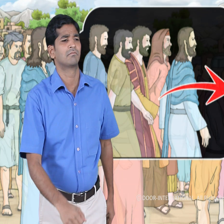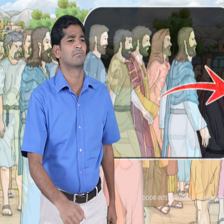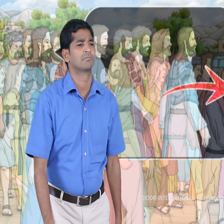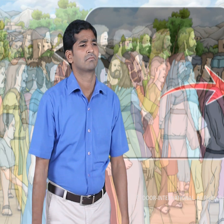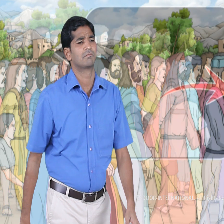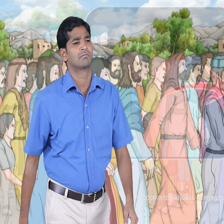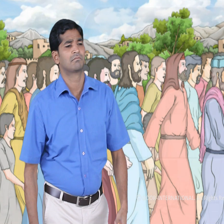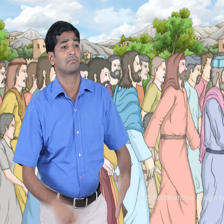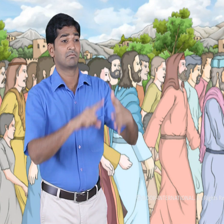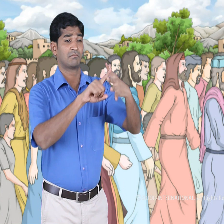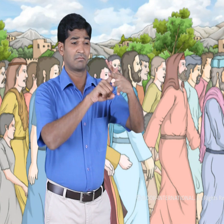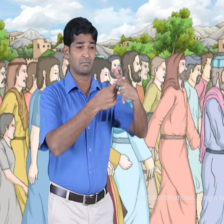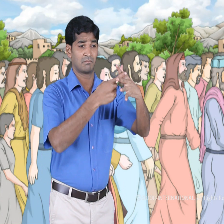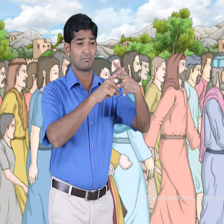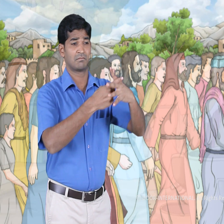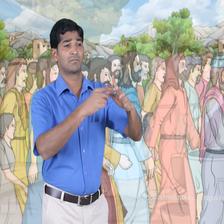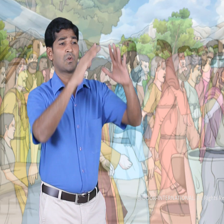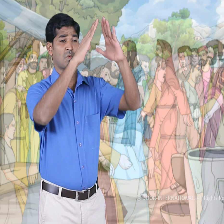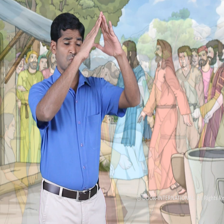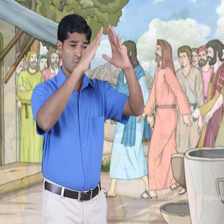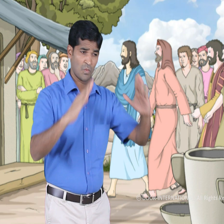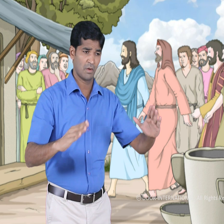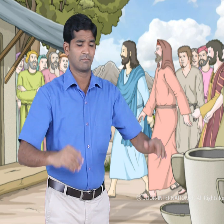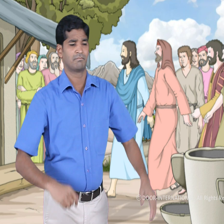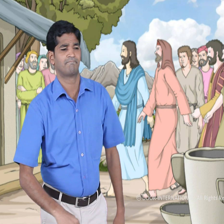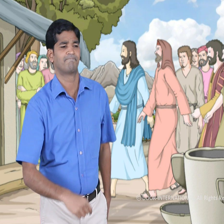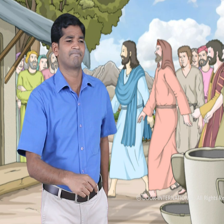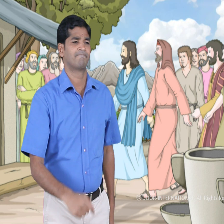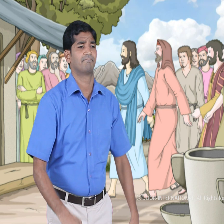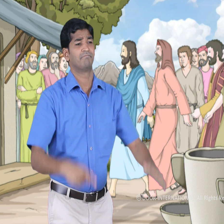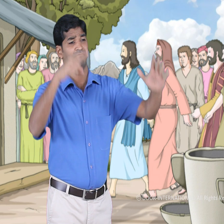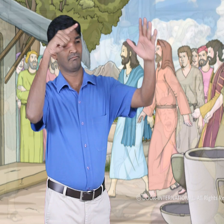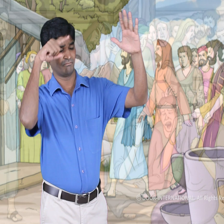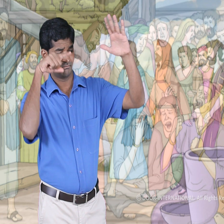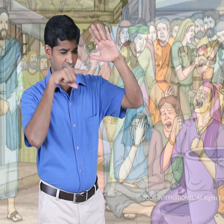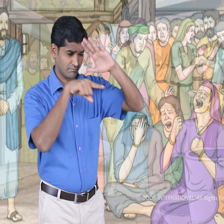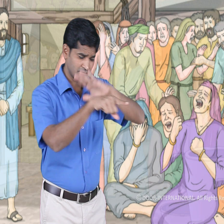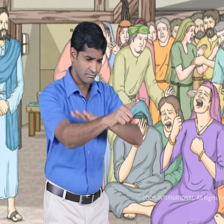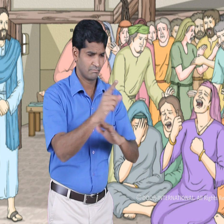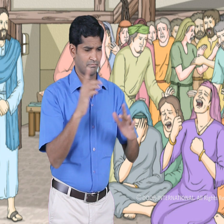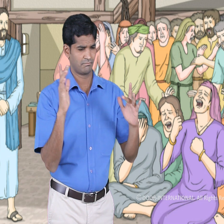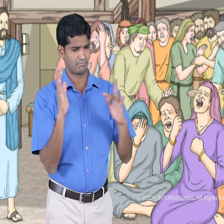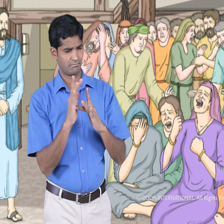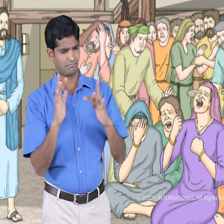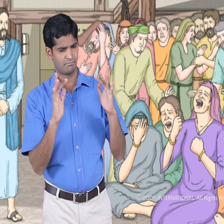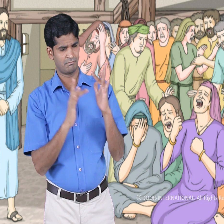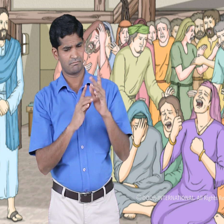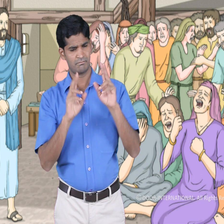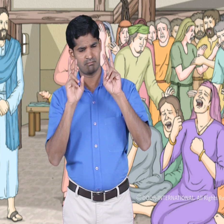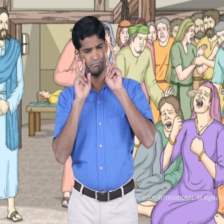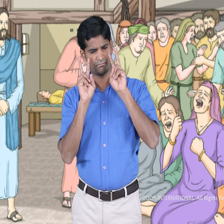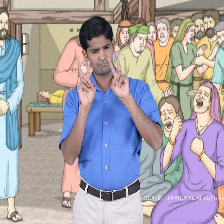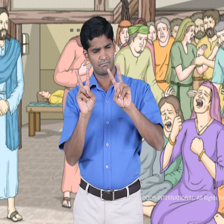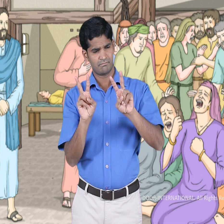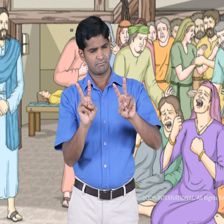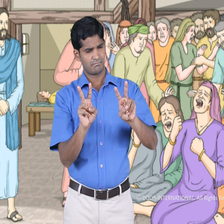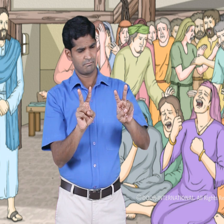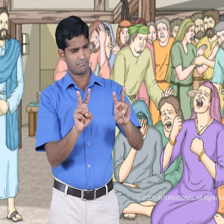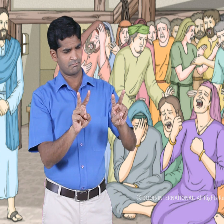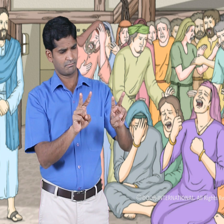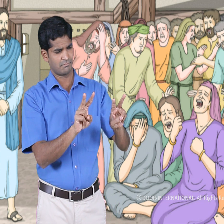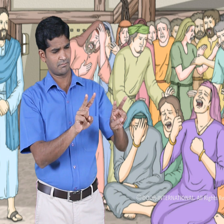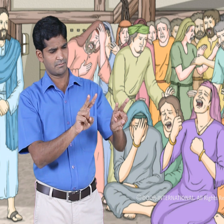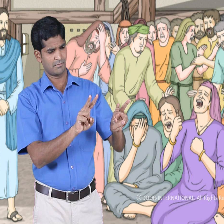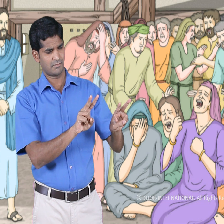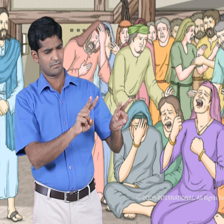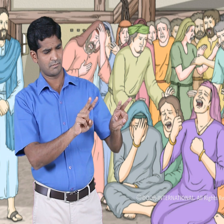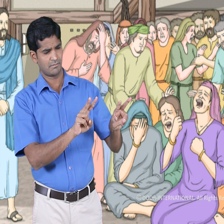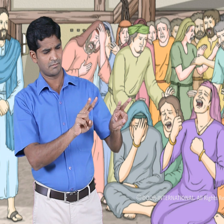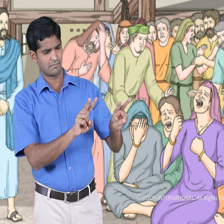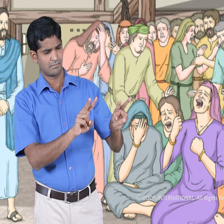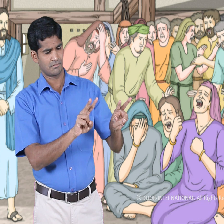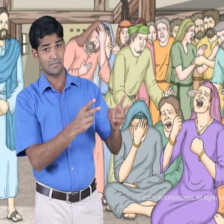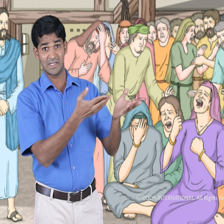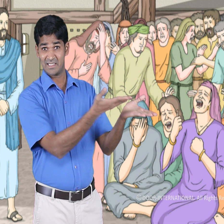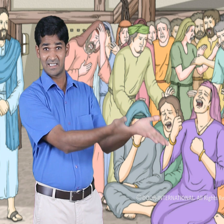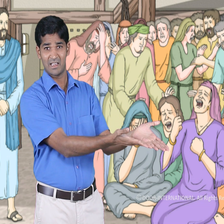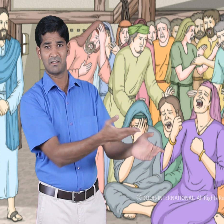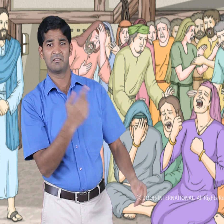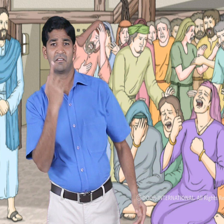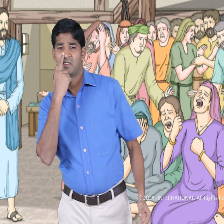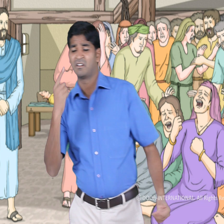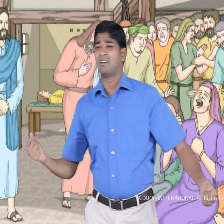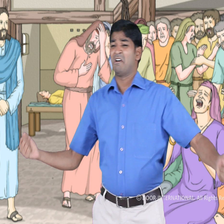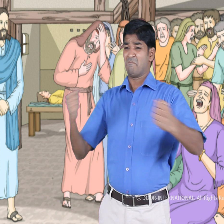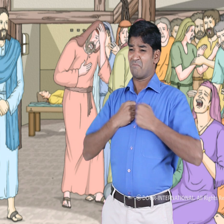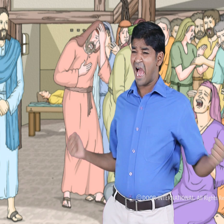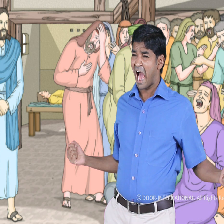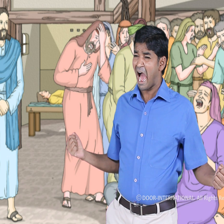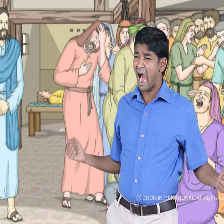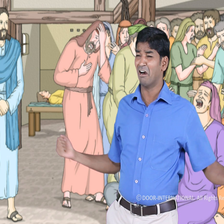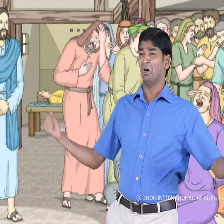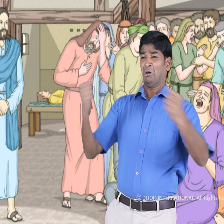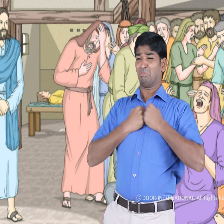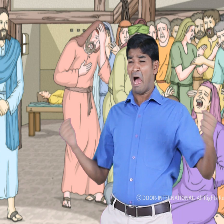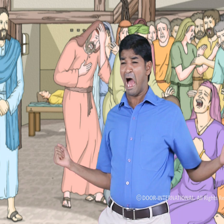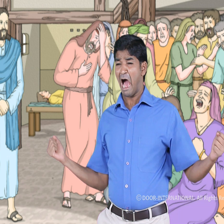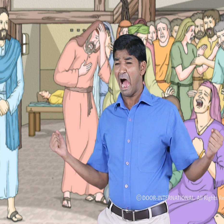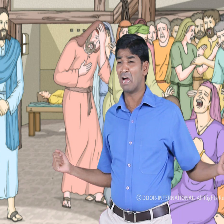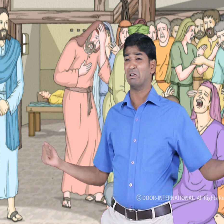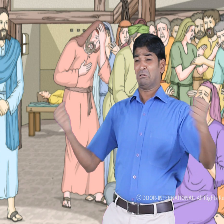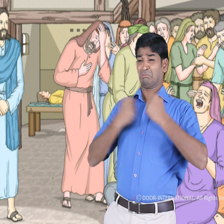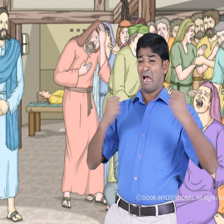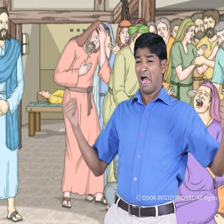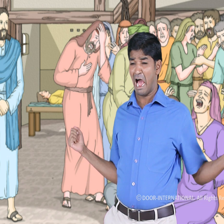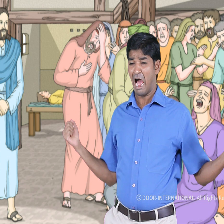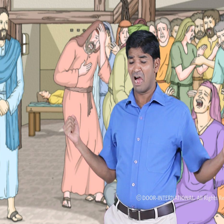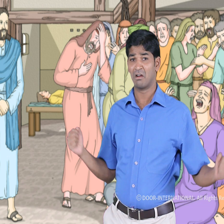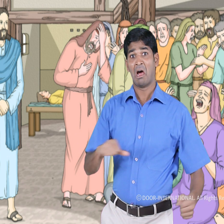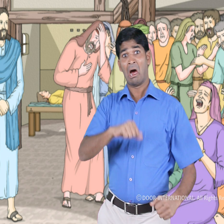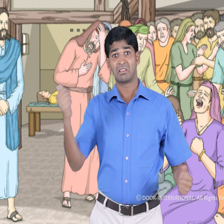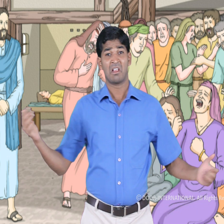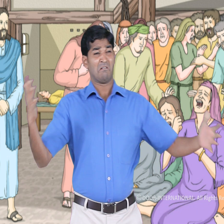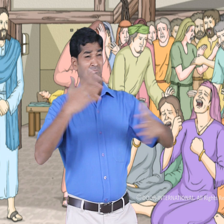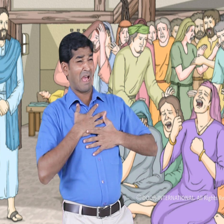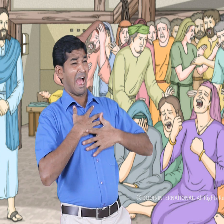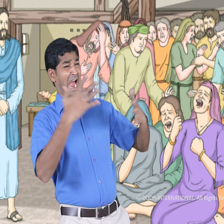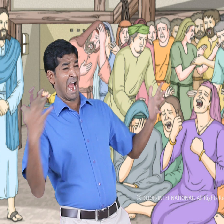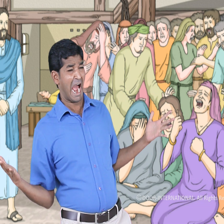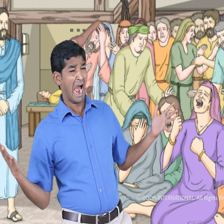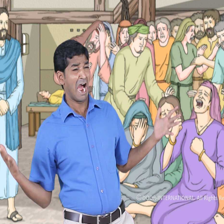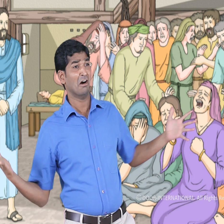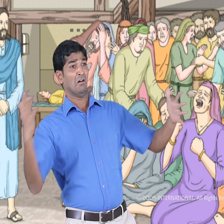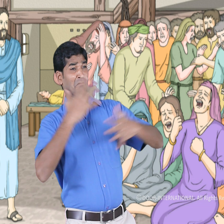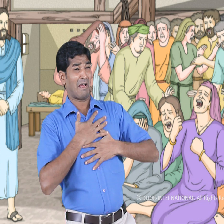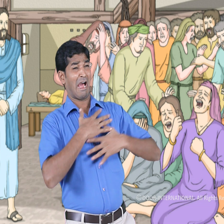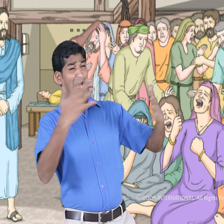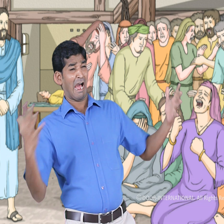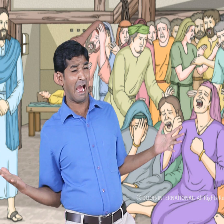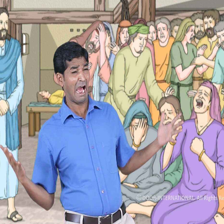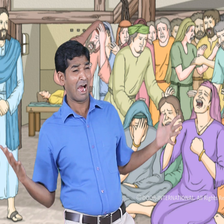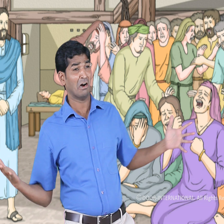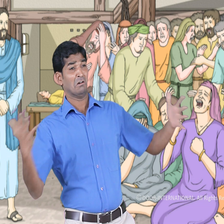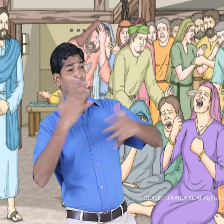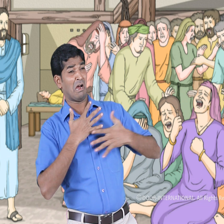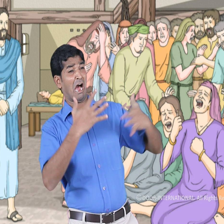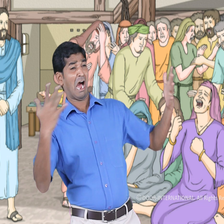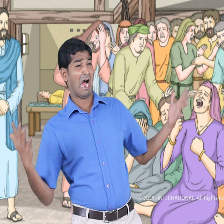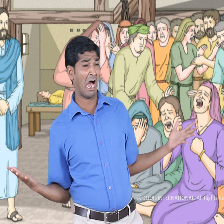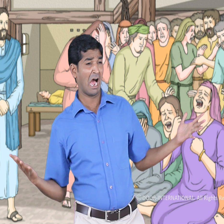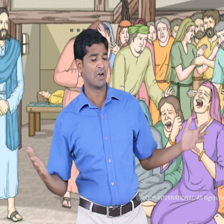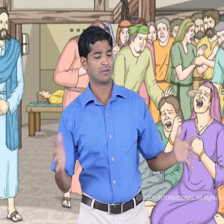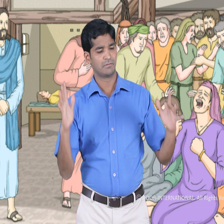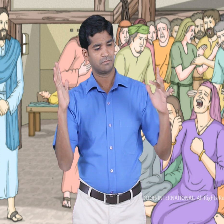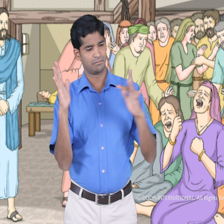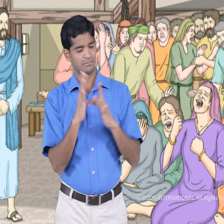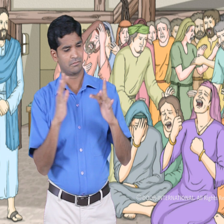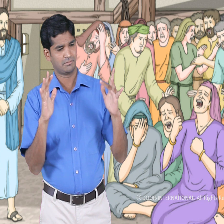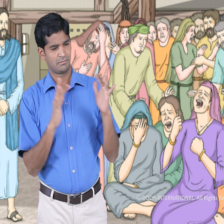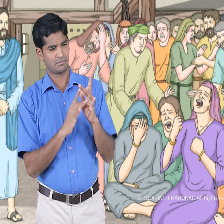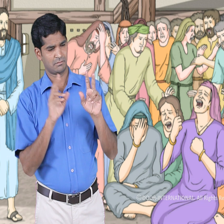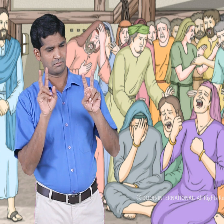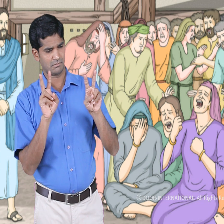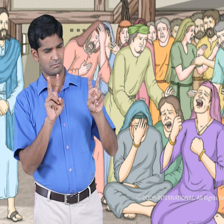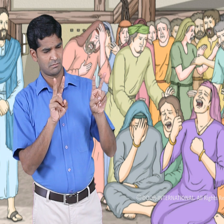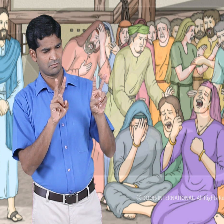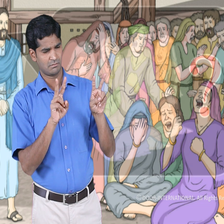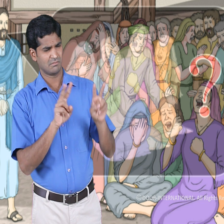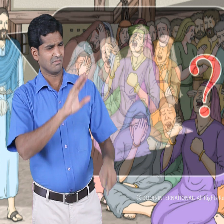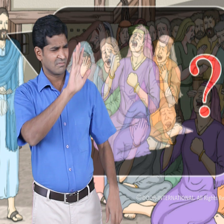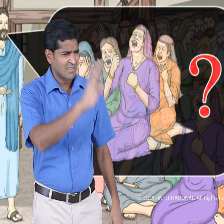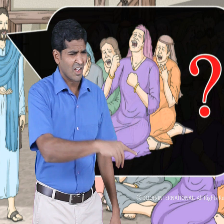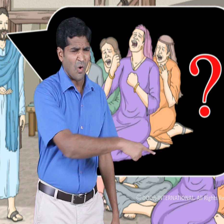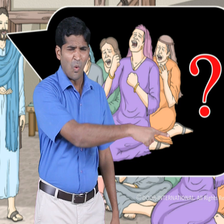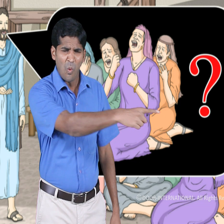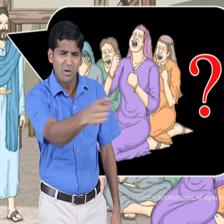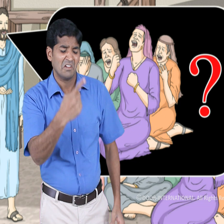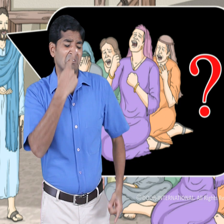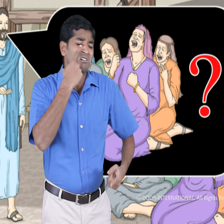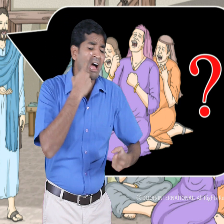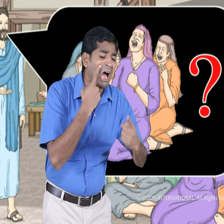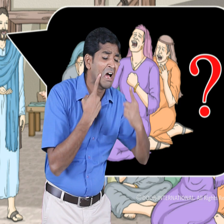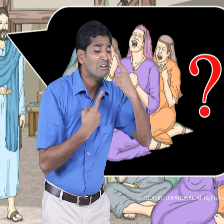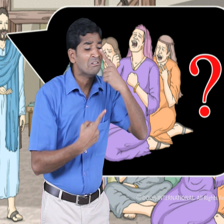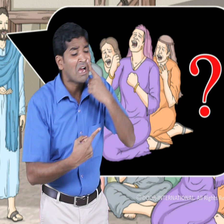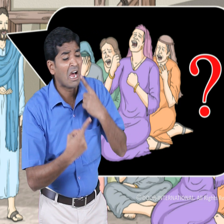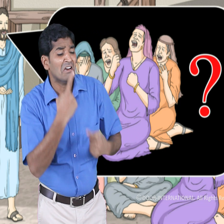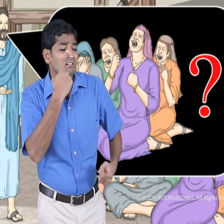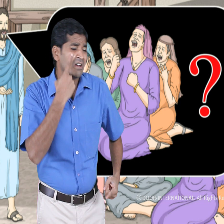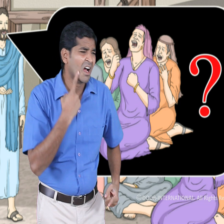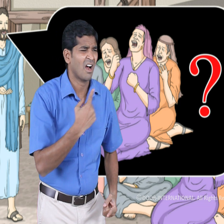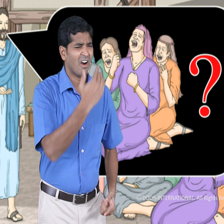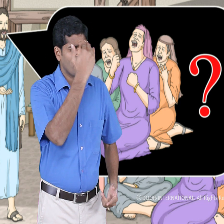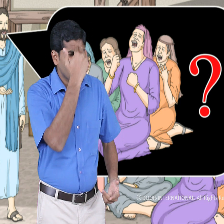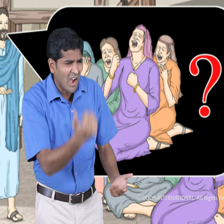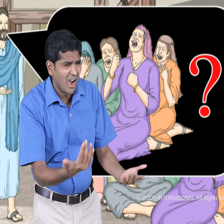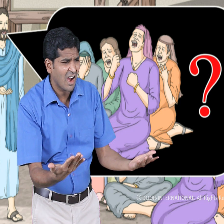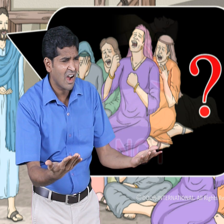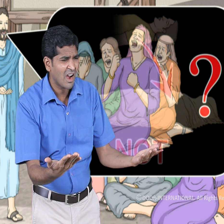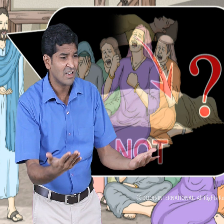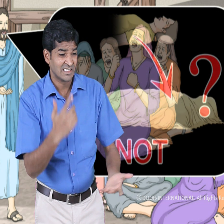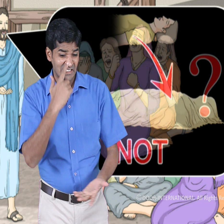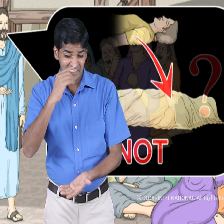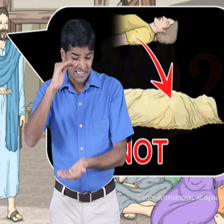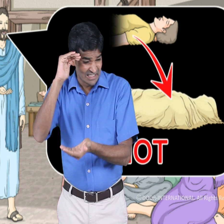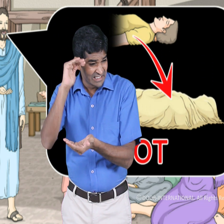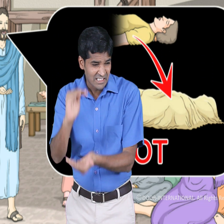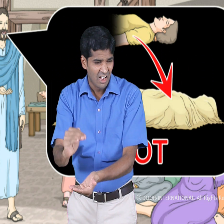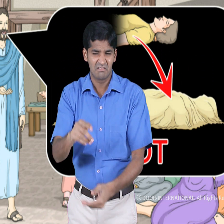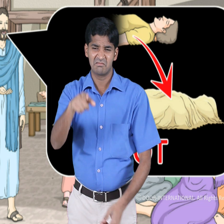When they arrived at the house of the synagogue leader, Jesus saw the commotion and the people weeping and wailing loudly. He went inside and asked, “Why all this commotion and weeping?